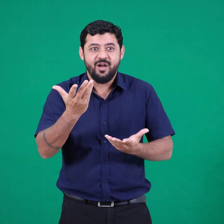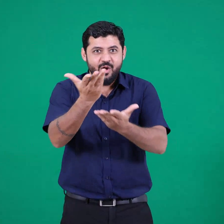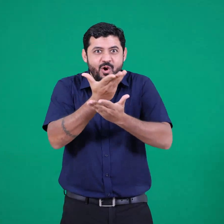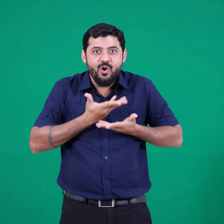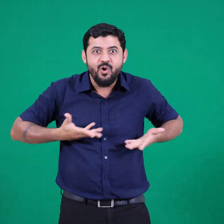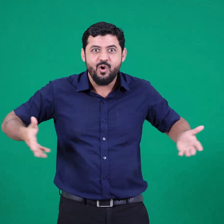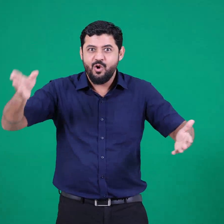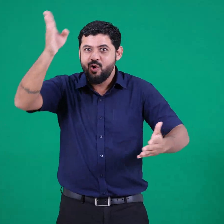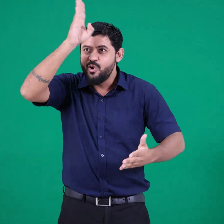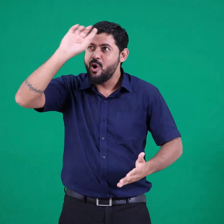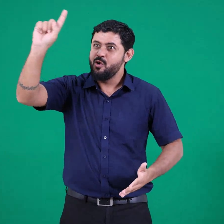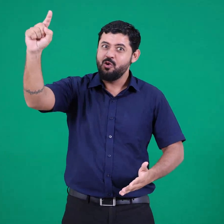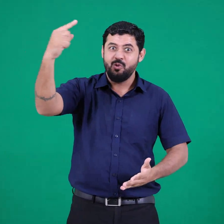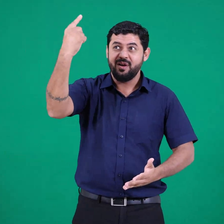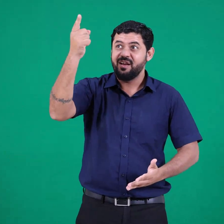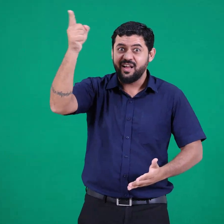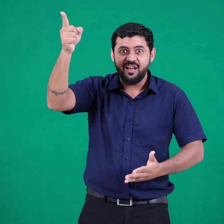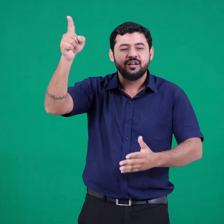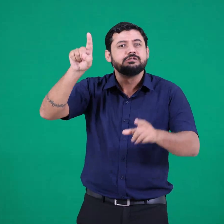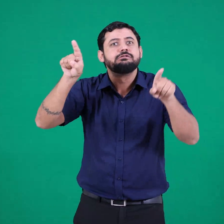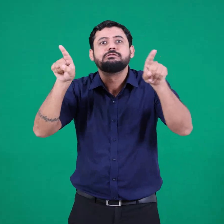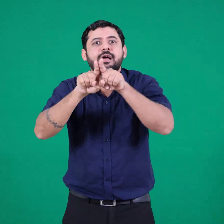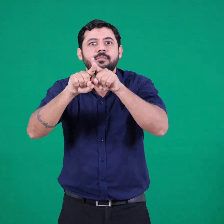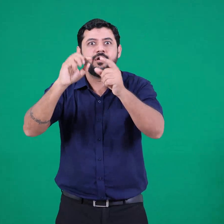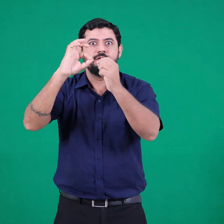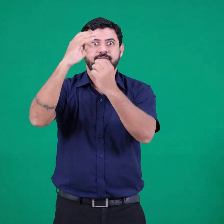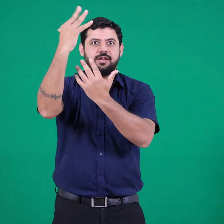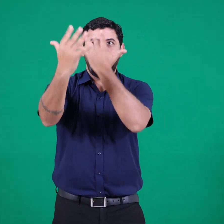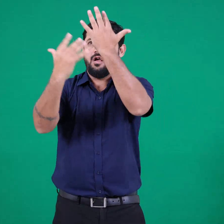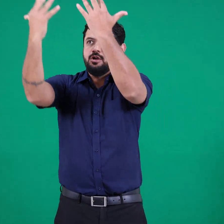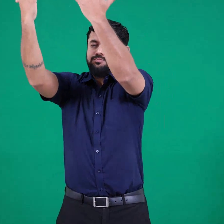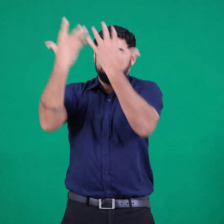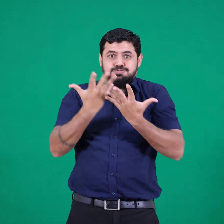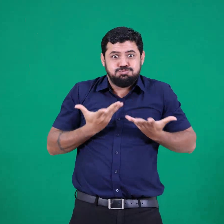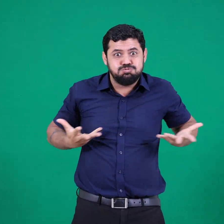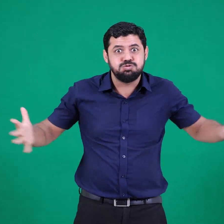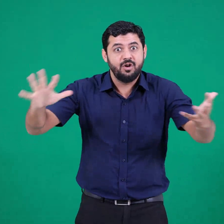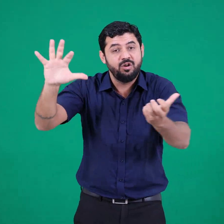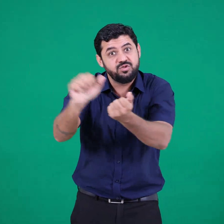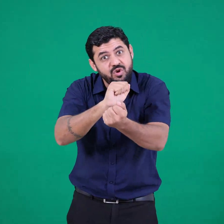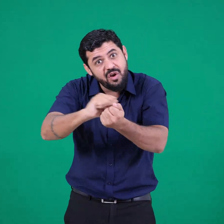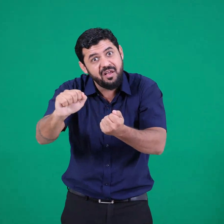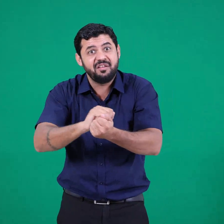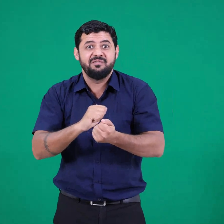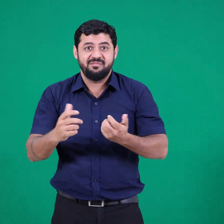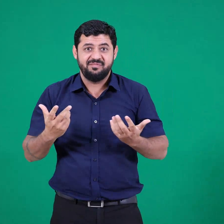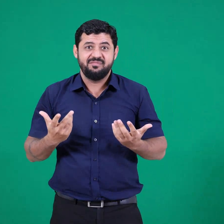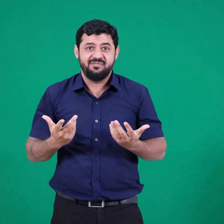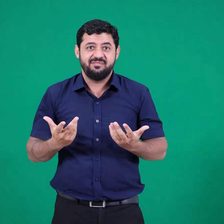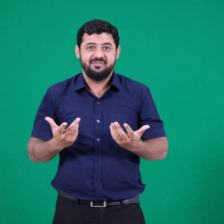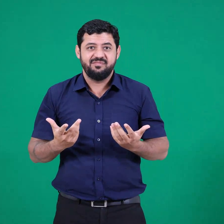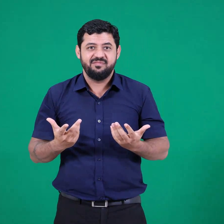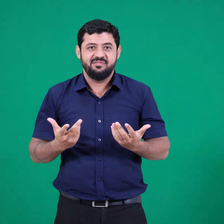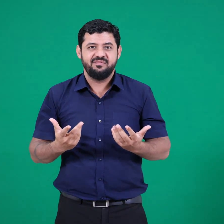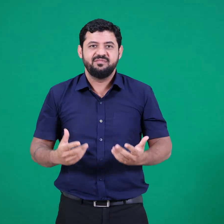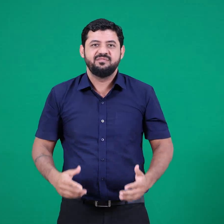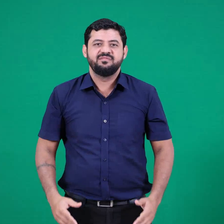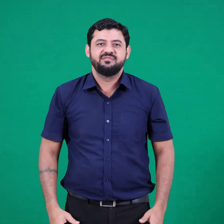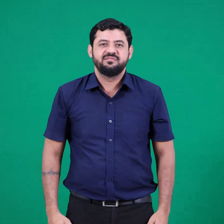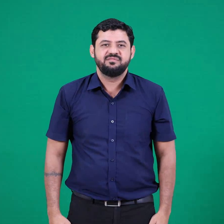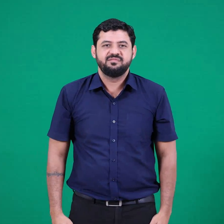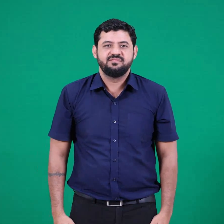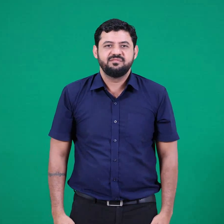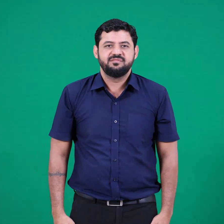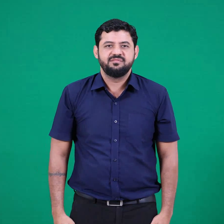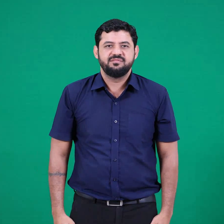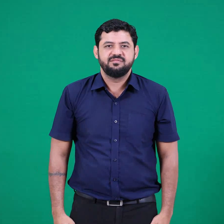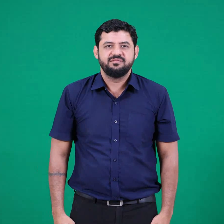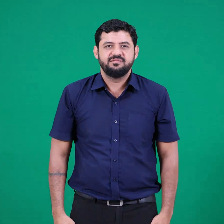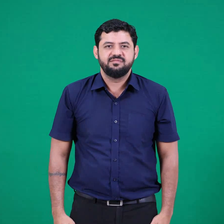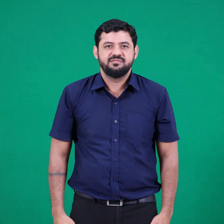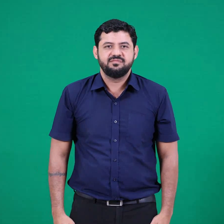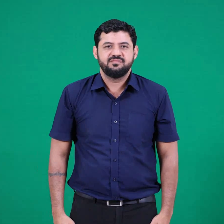"For our God is a consuming fire."